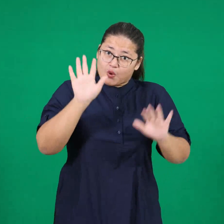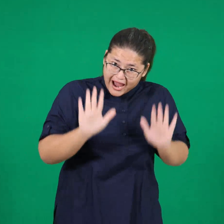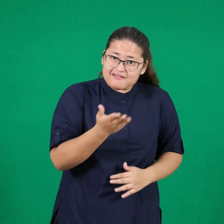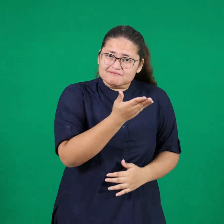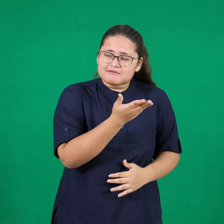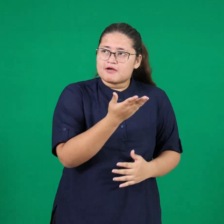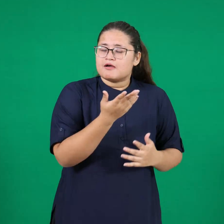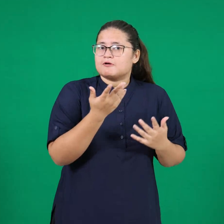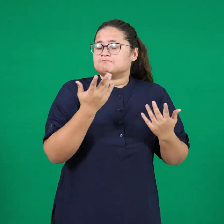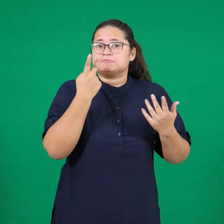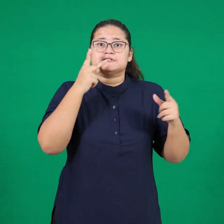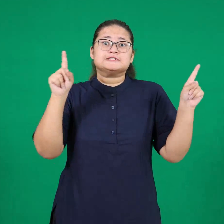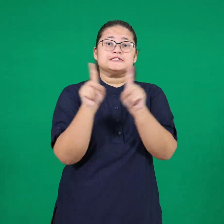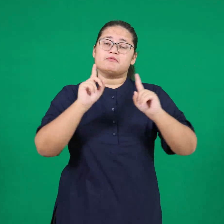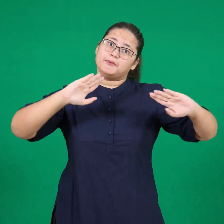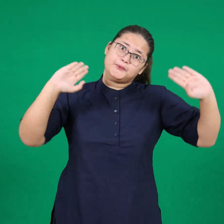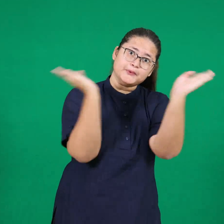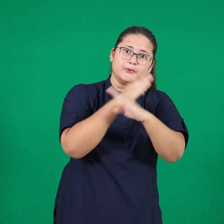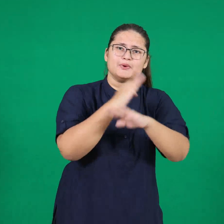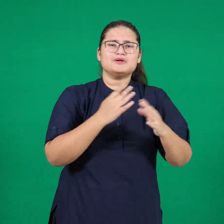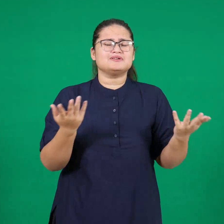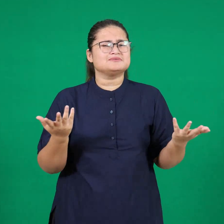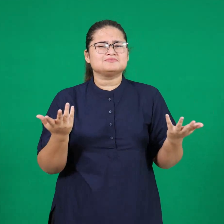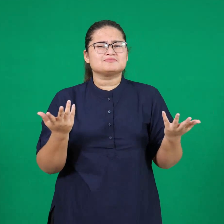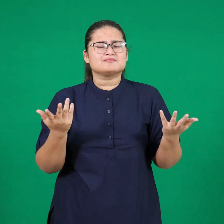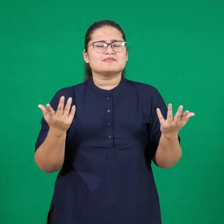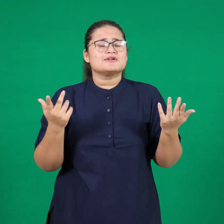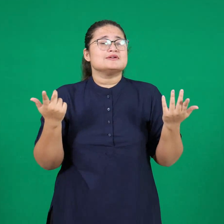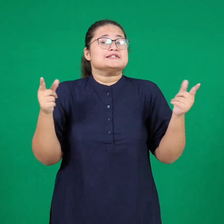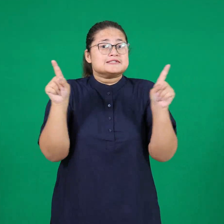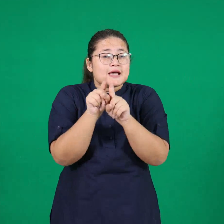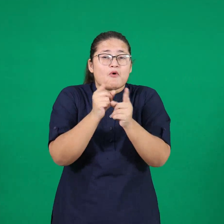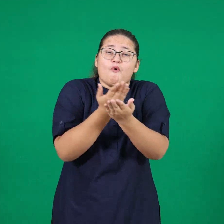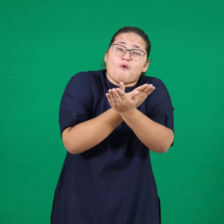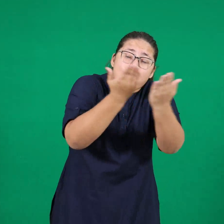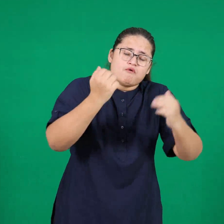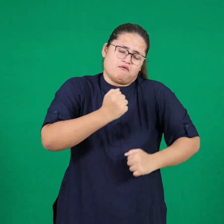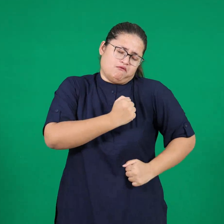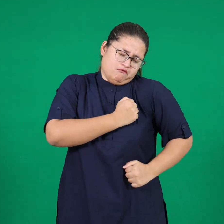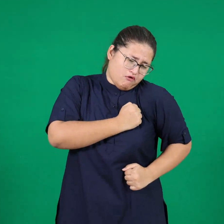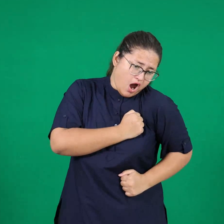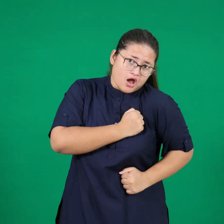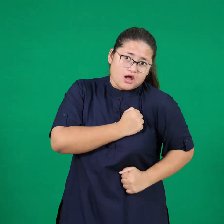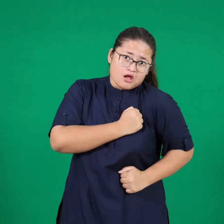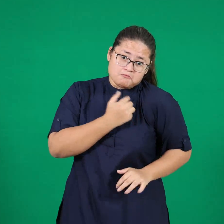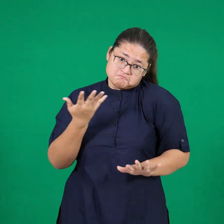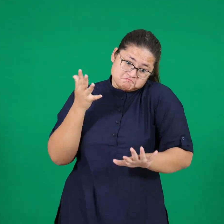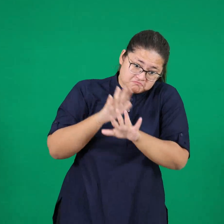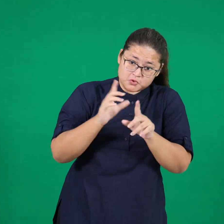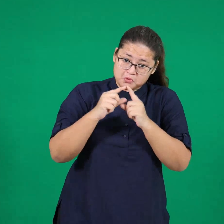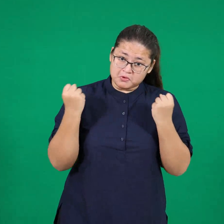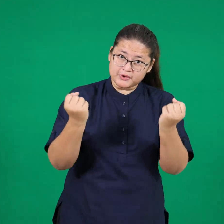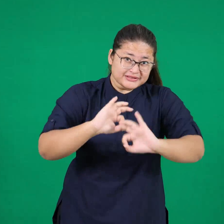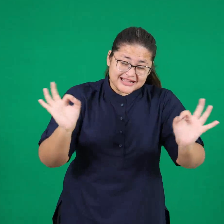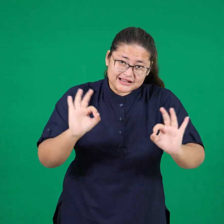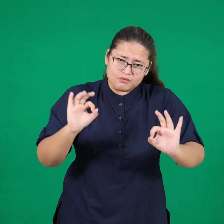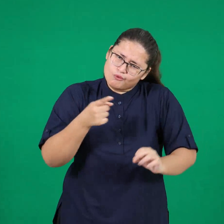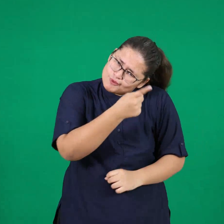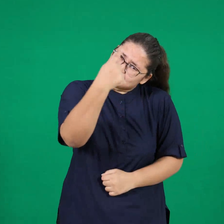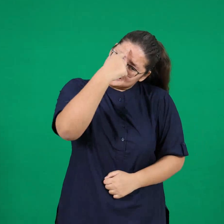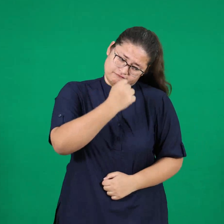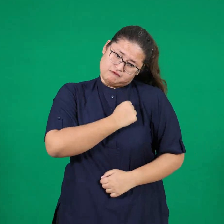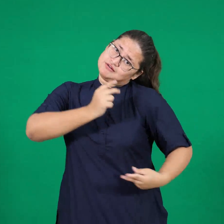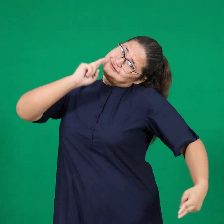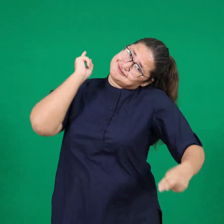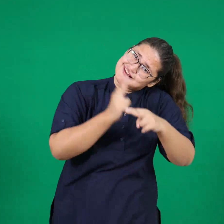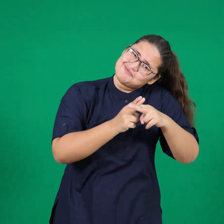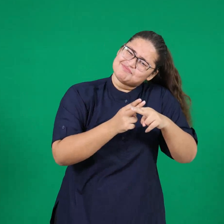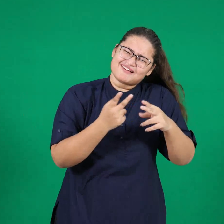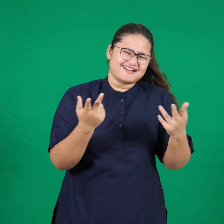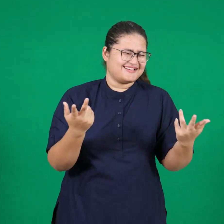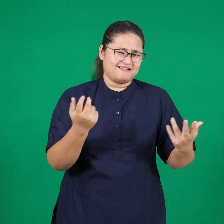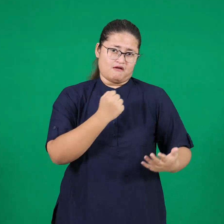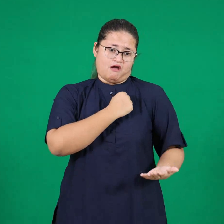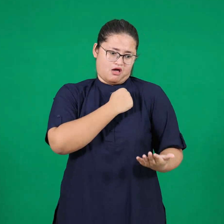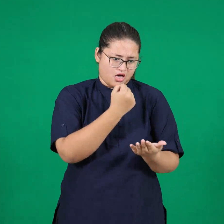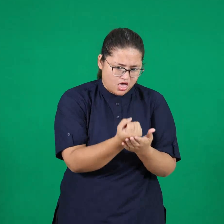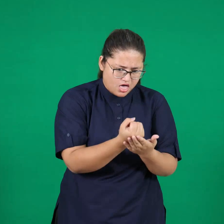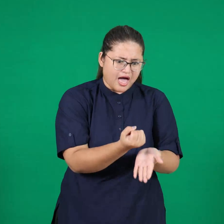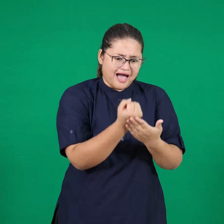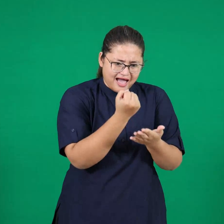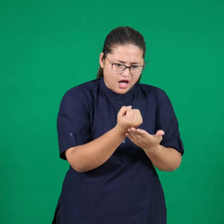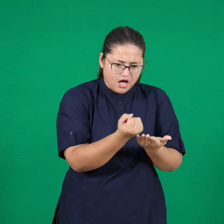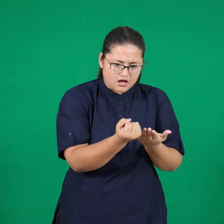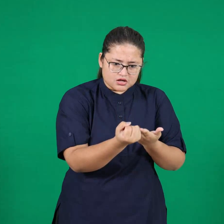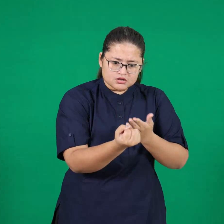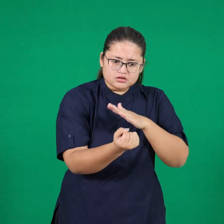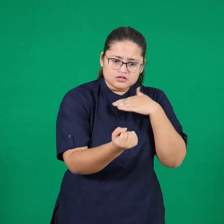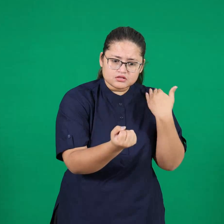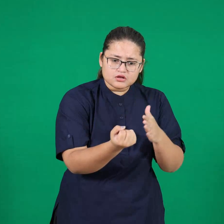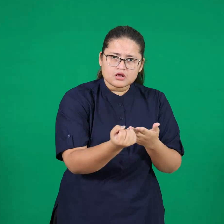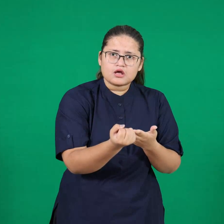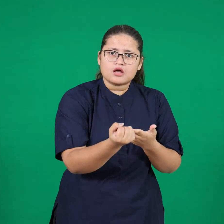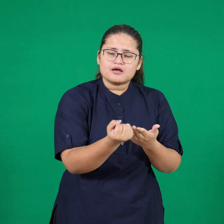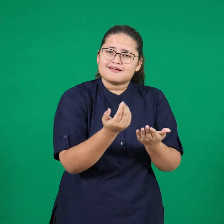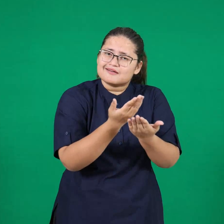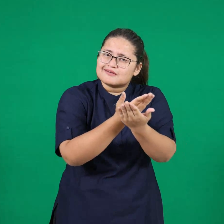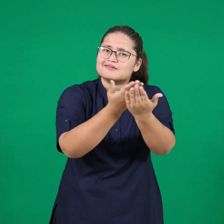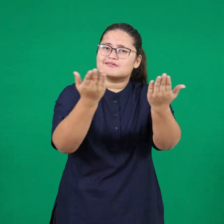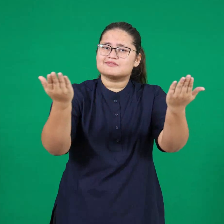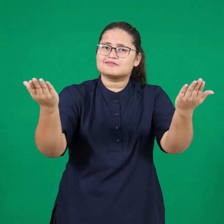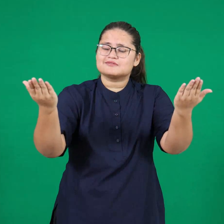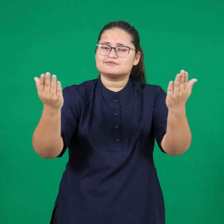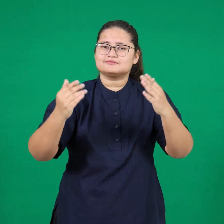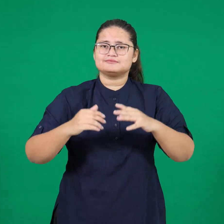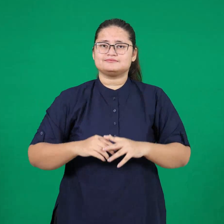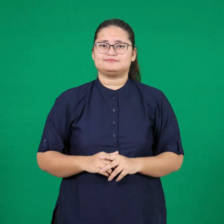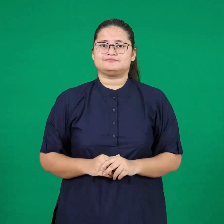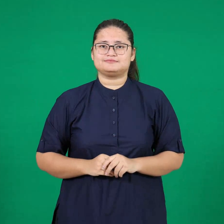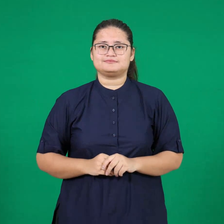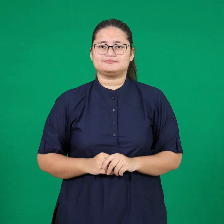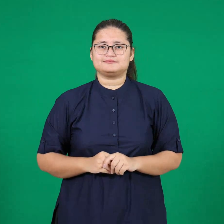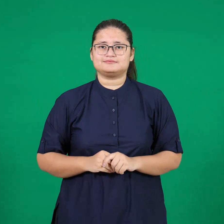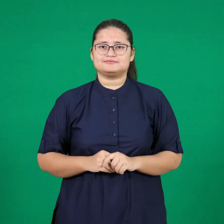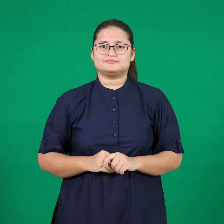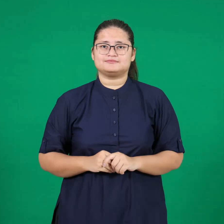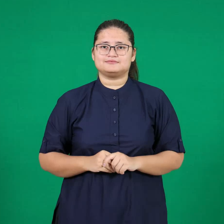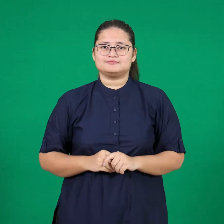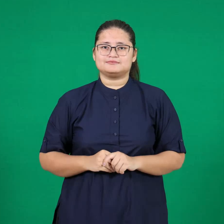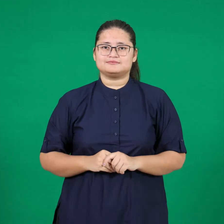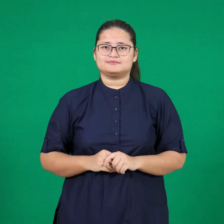So too, faith by itself, if it does not result in action, is dead.